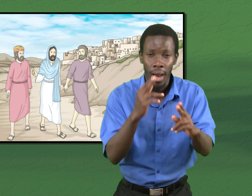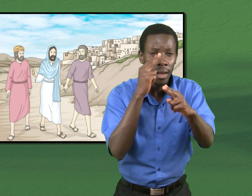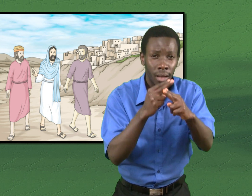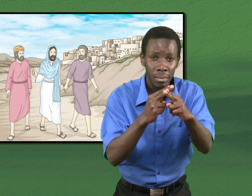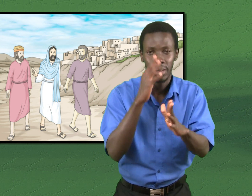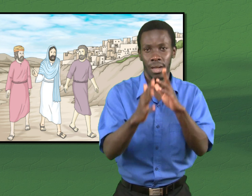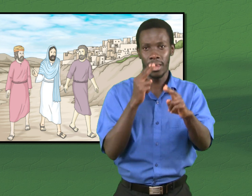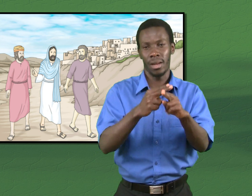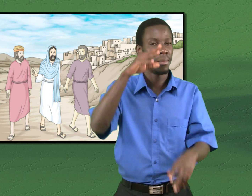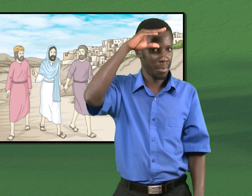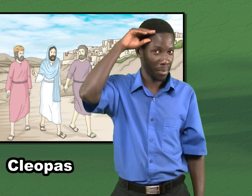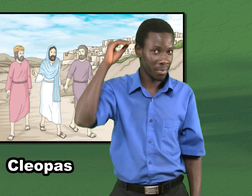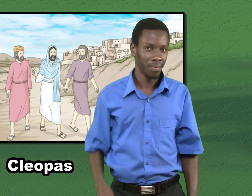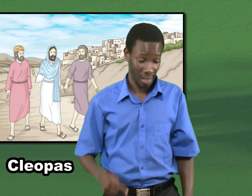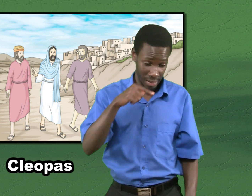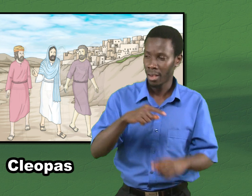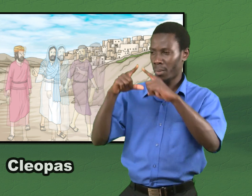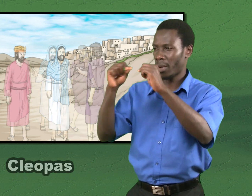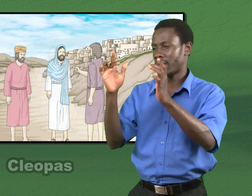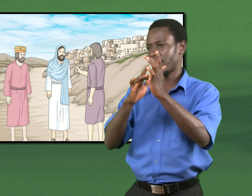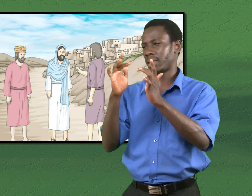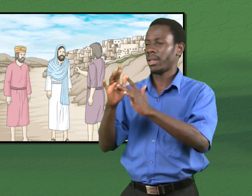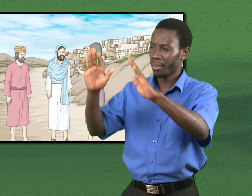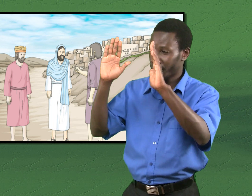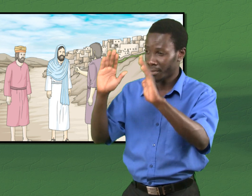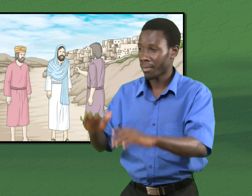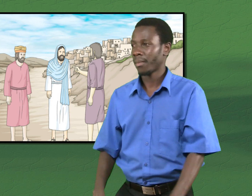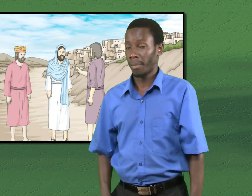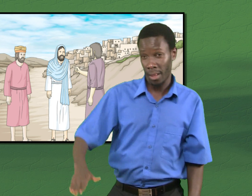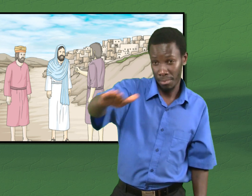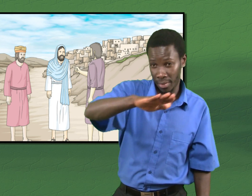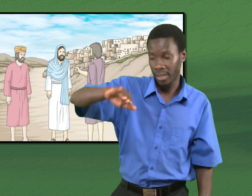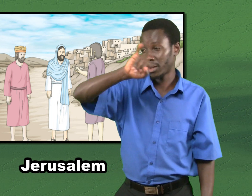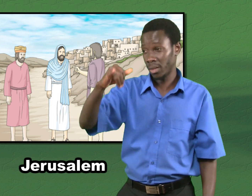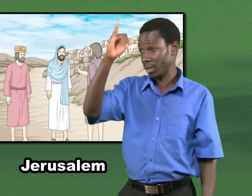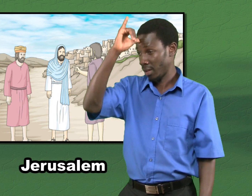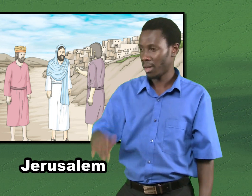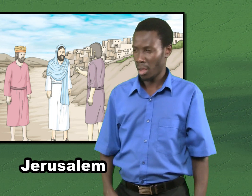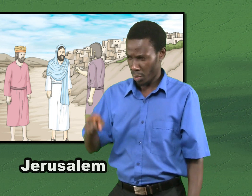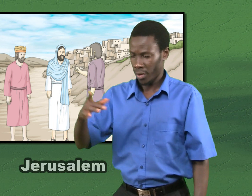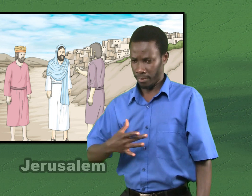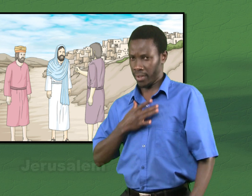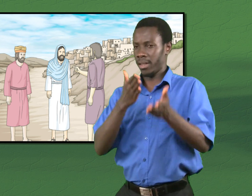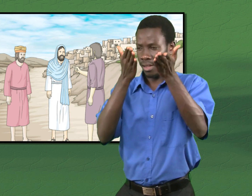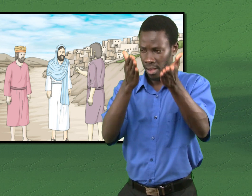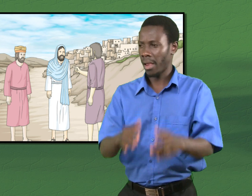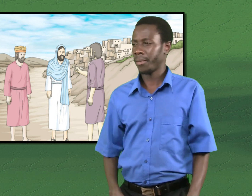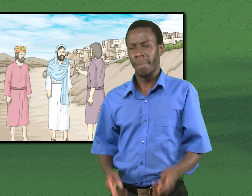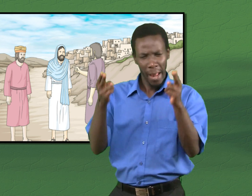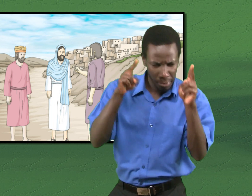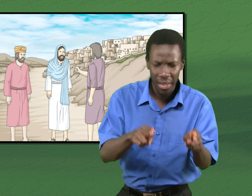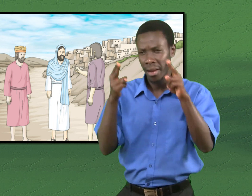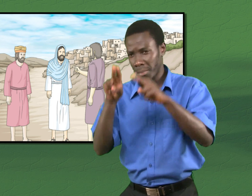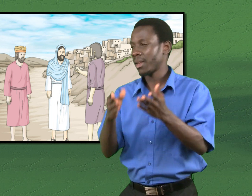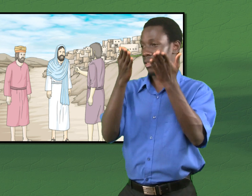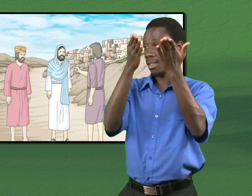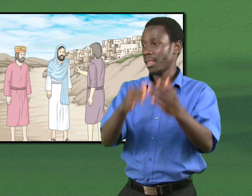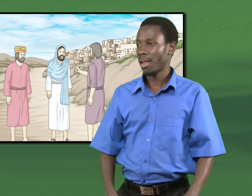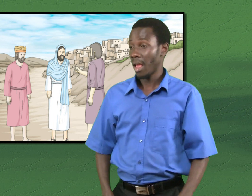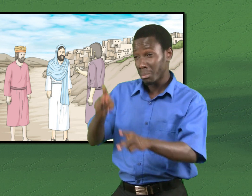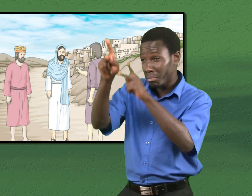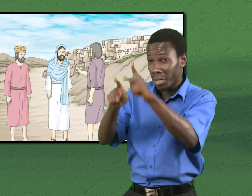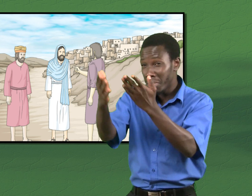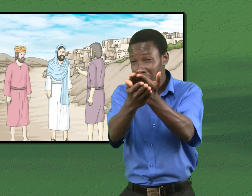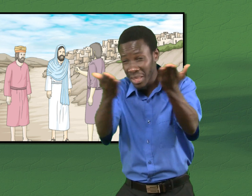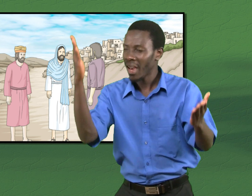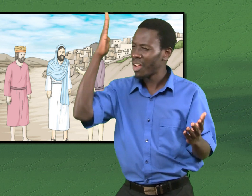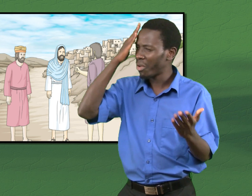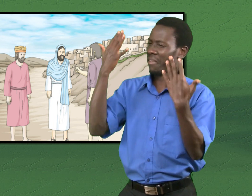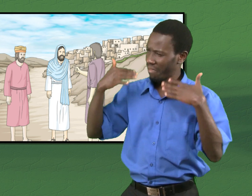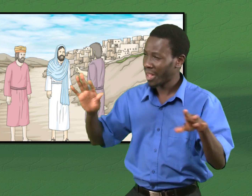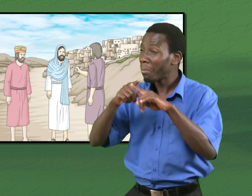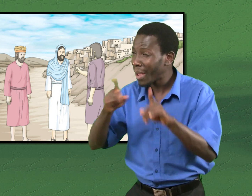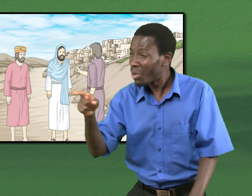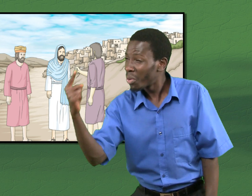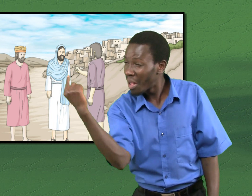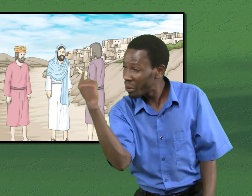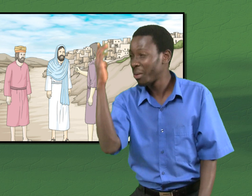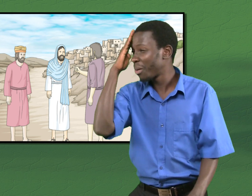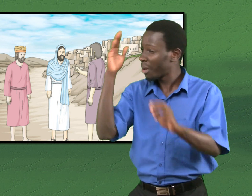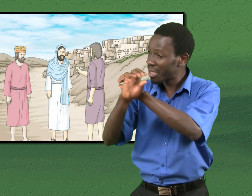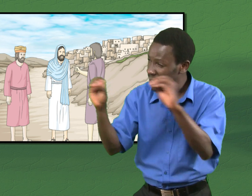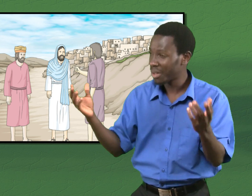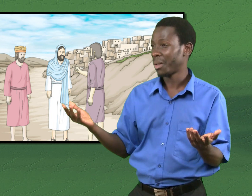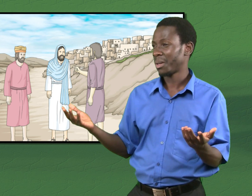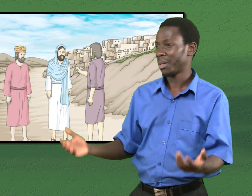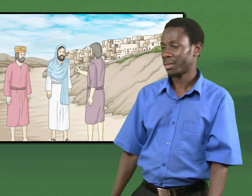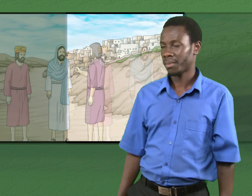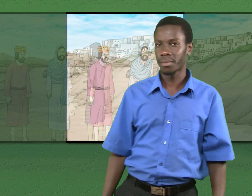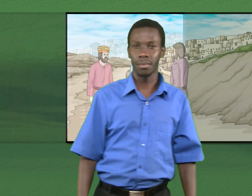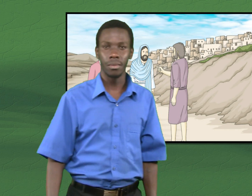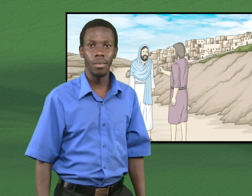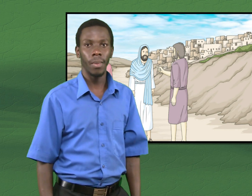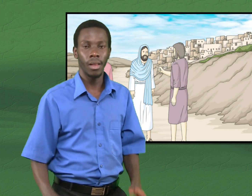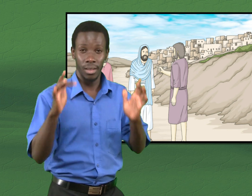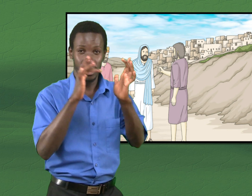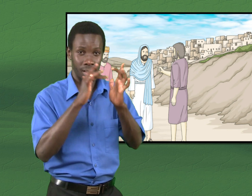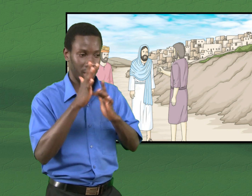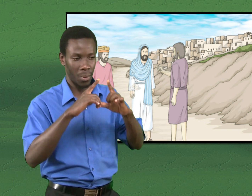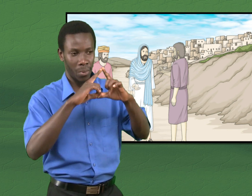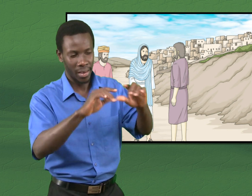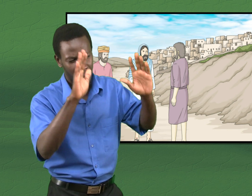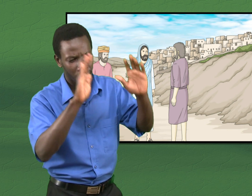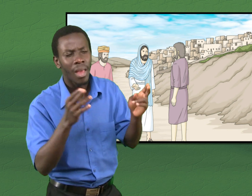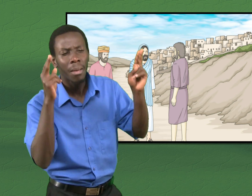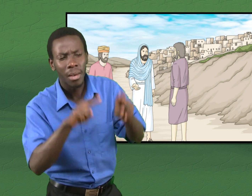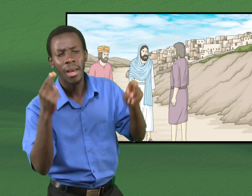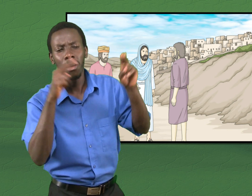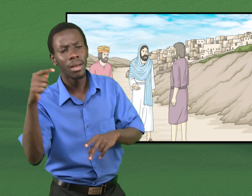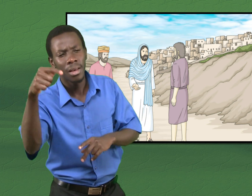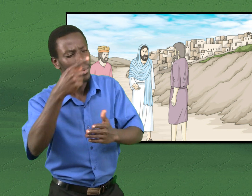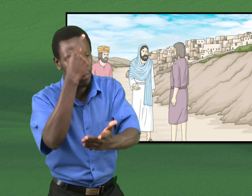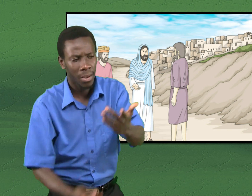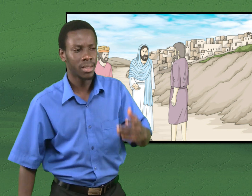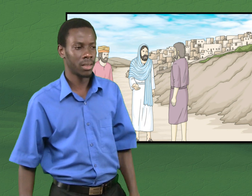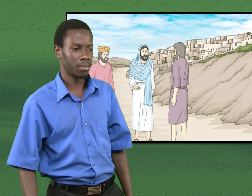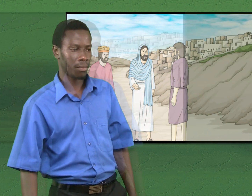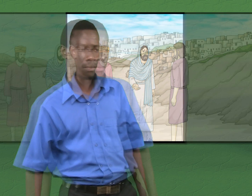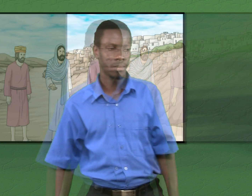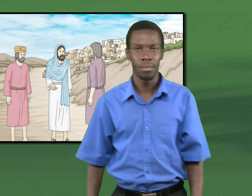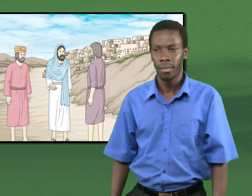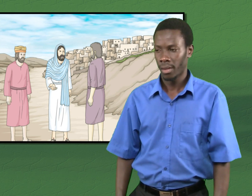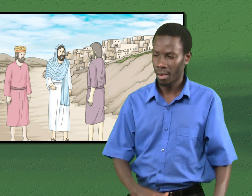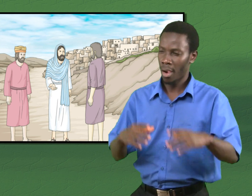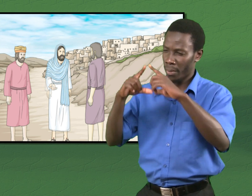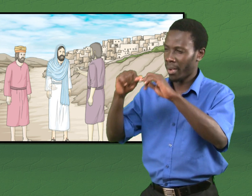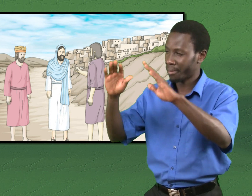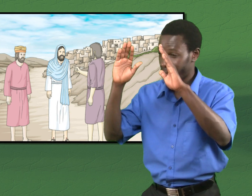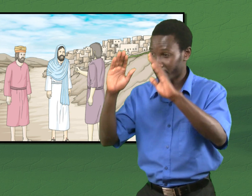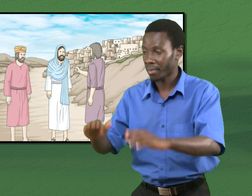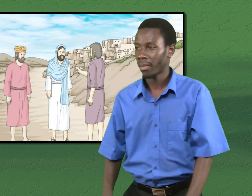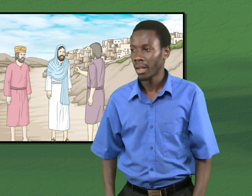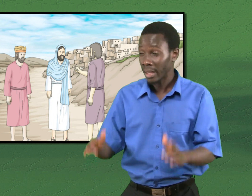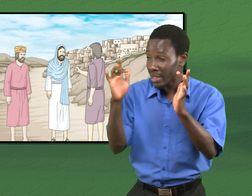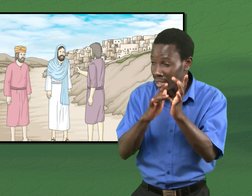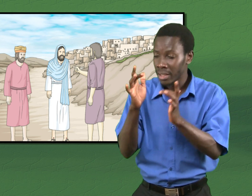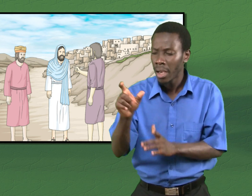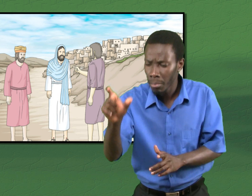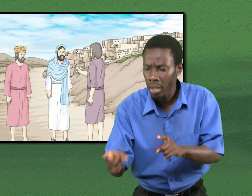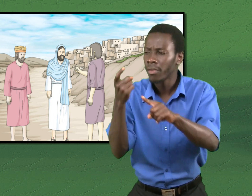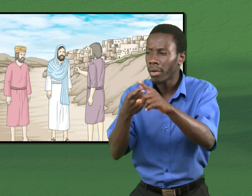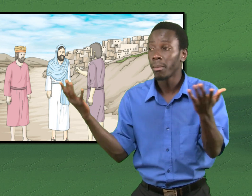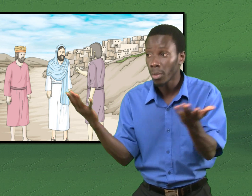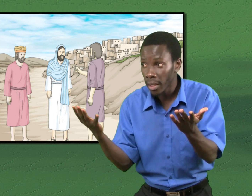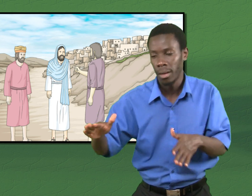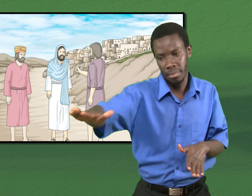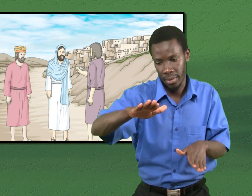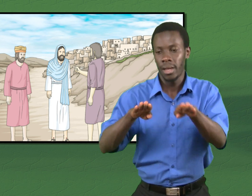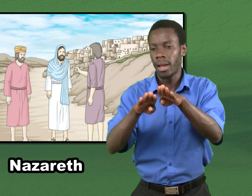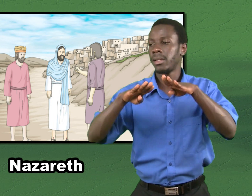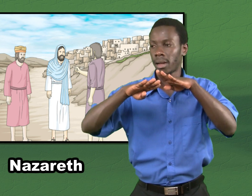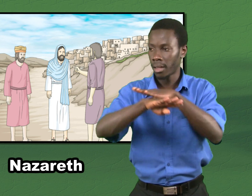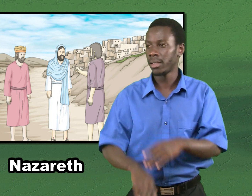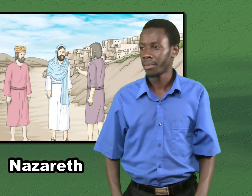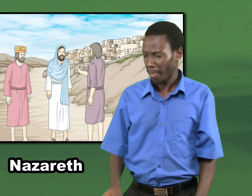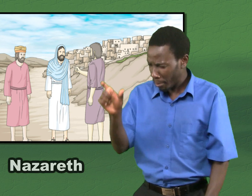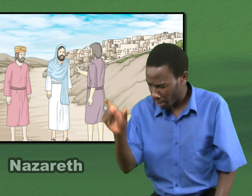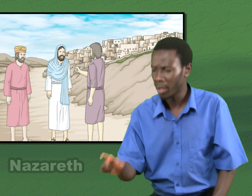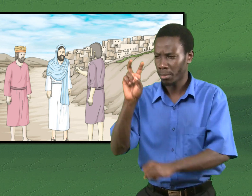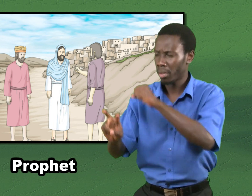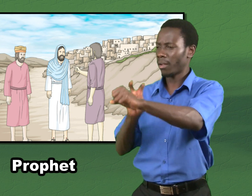One of them, named Cleopas, asked Him, “Are You the only visitor to Jerusalem who does not know the things that have happened there in recent days?” “What things?” He asked.